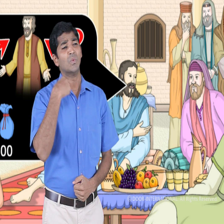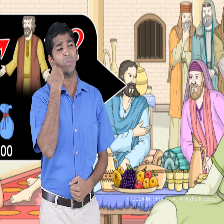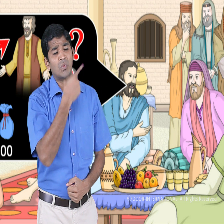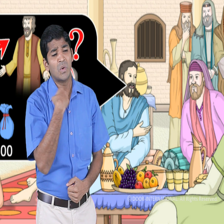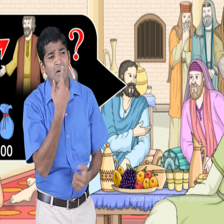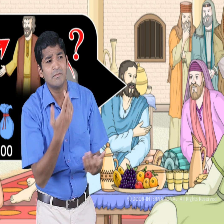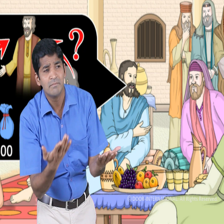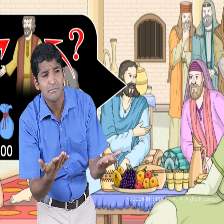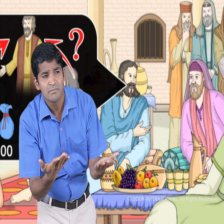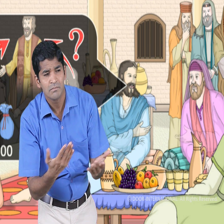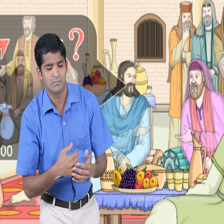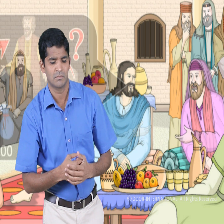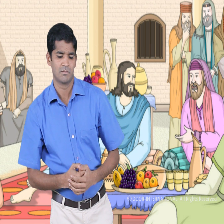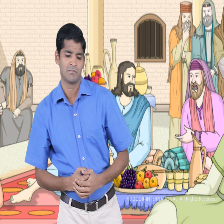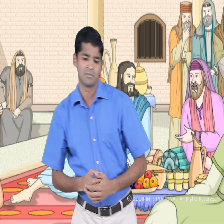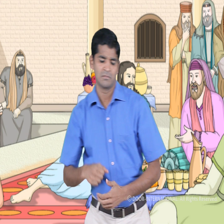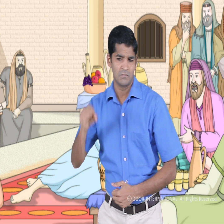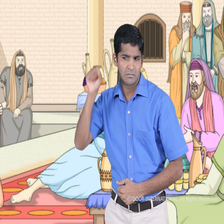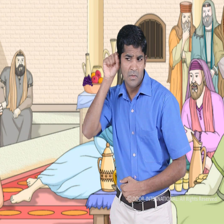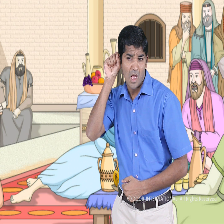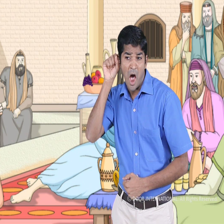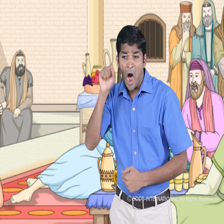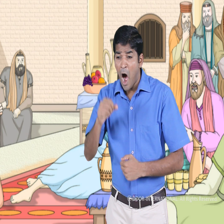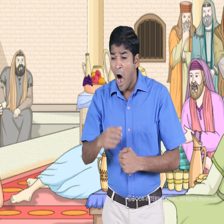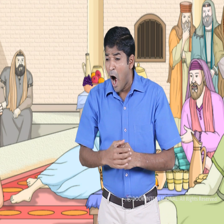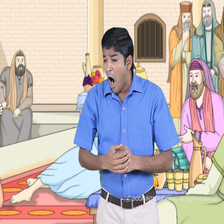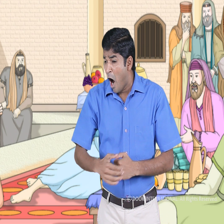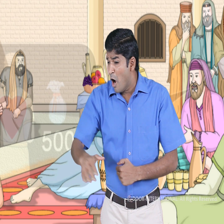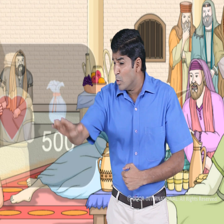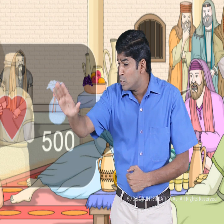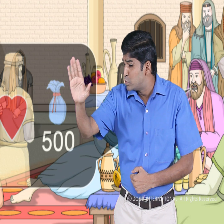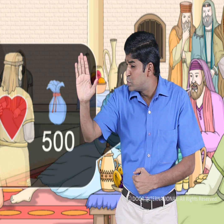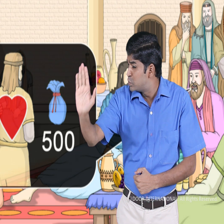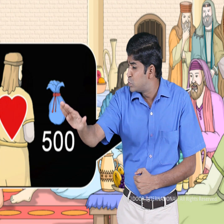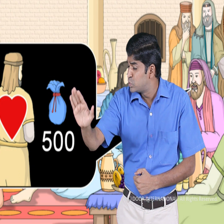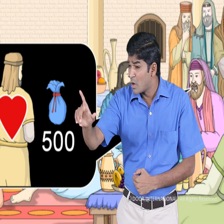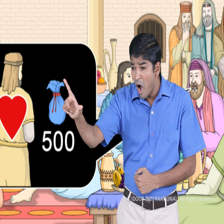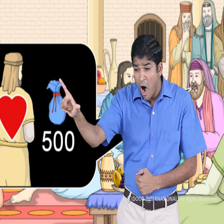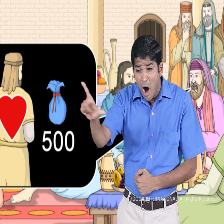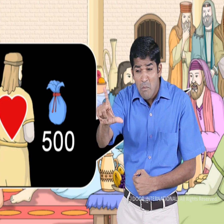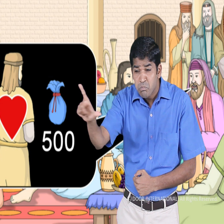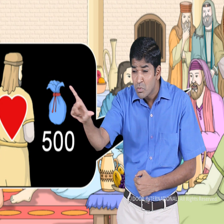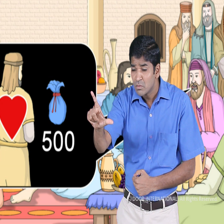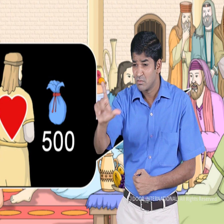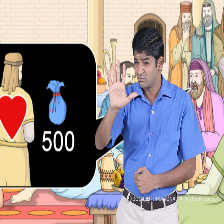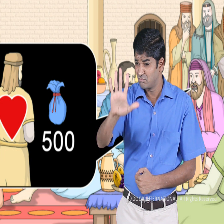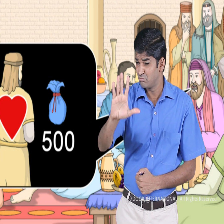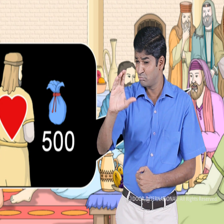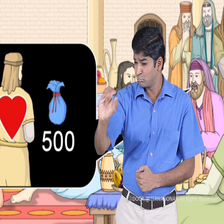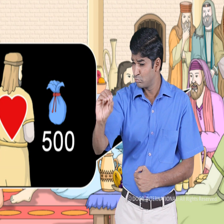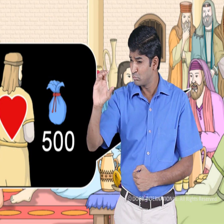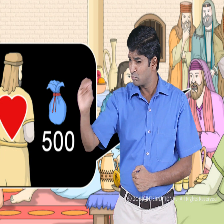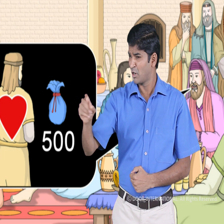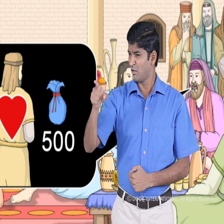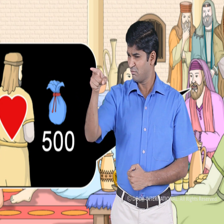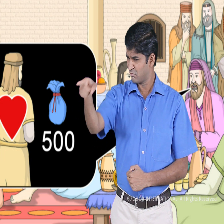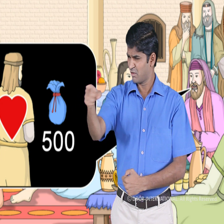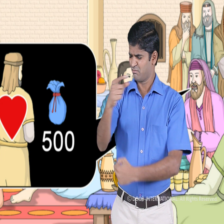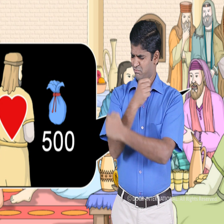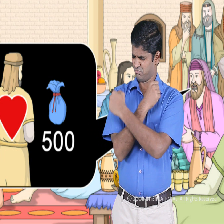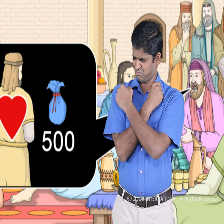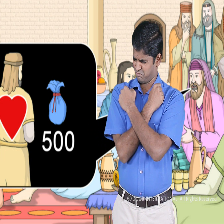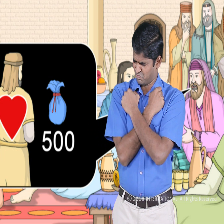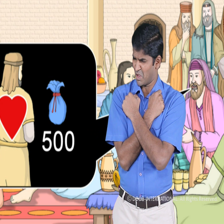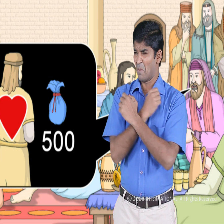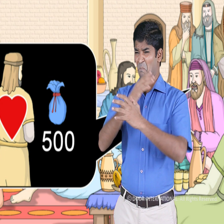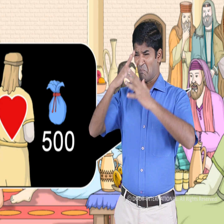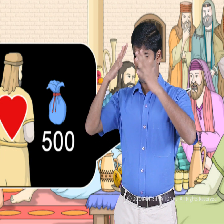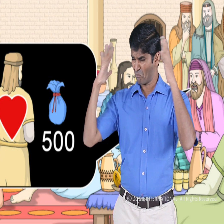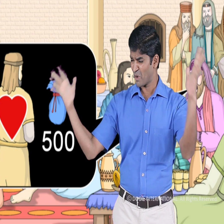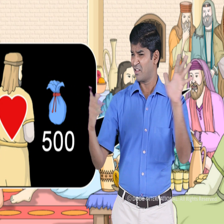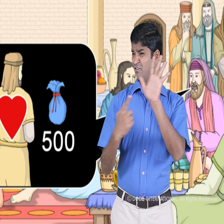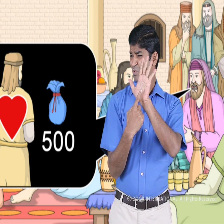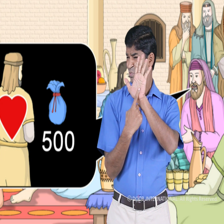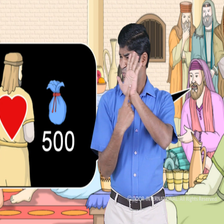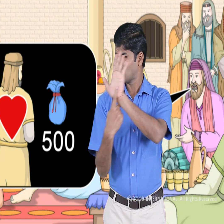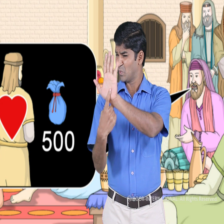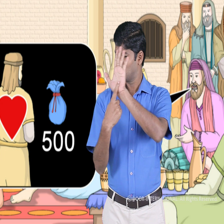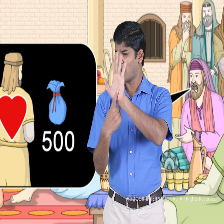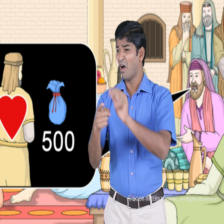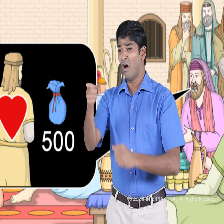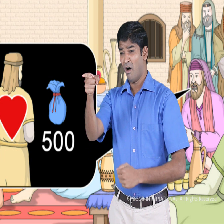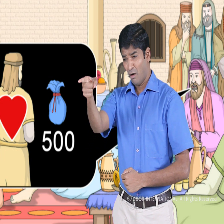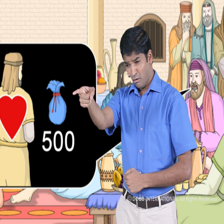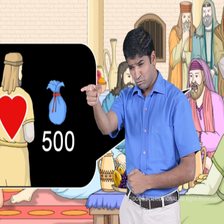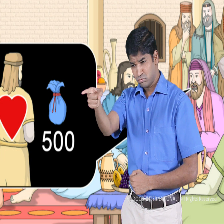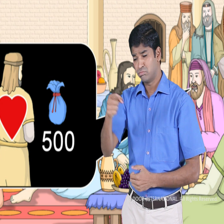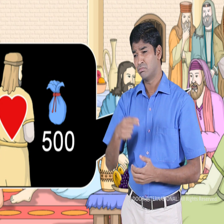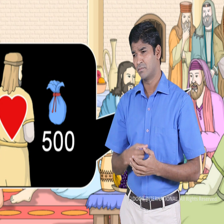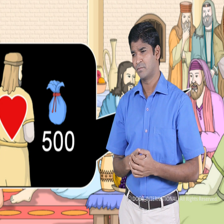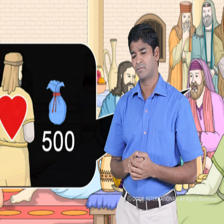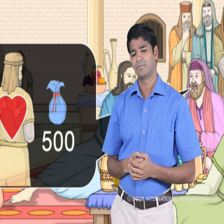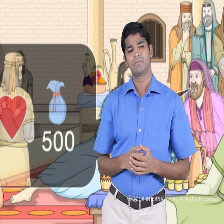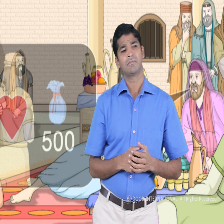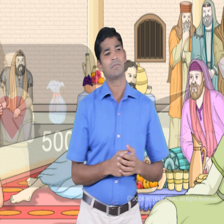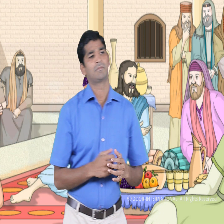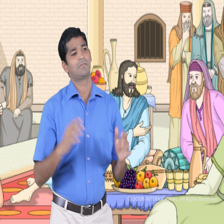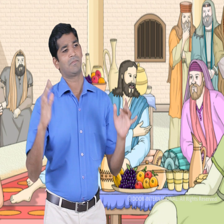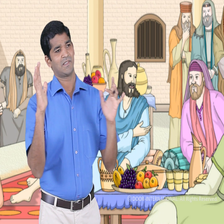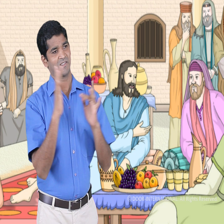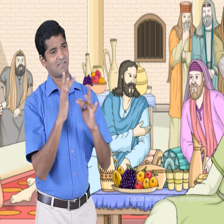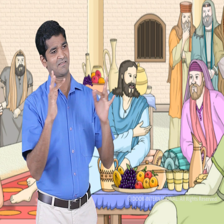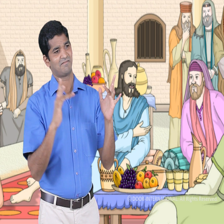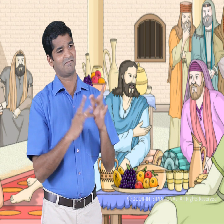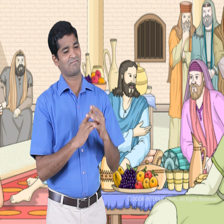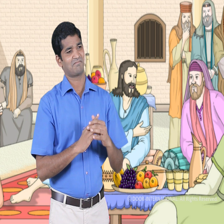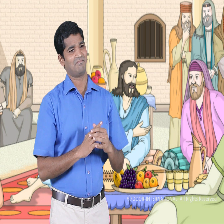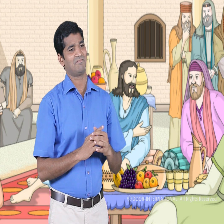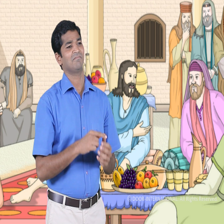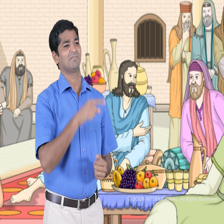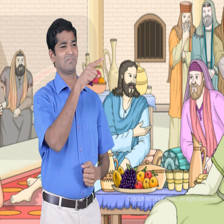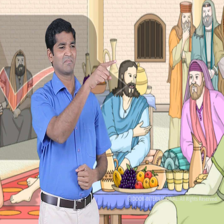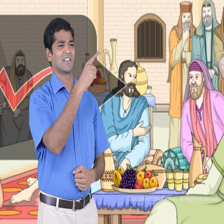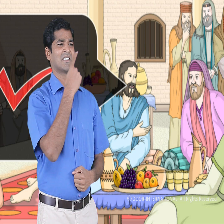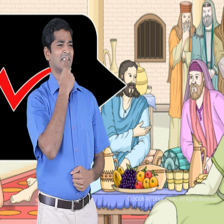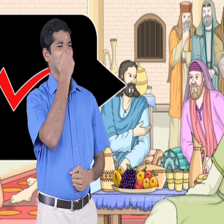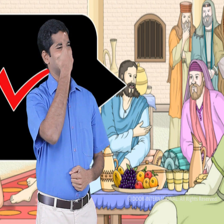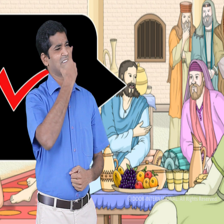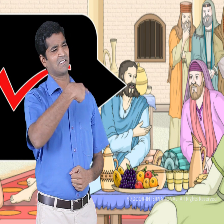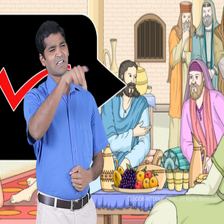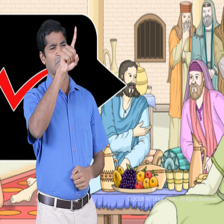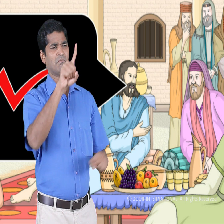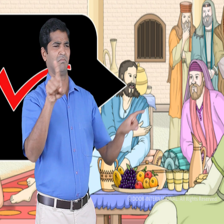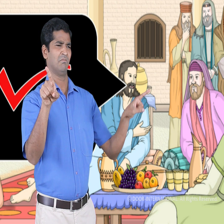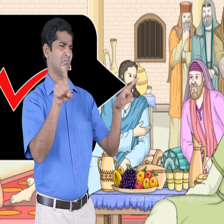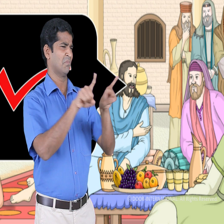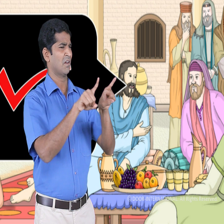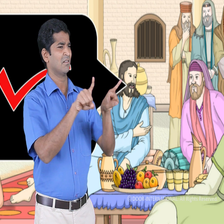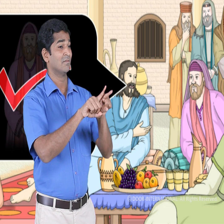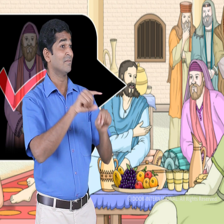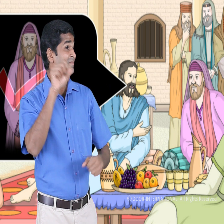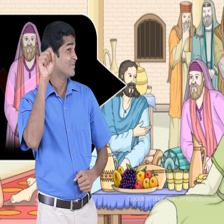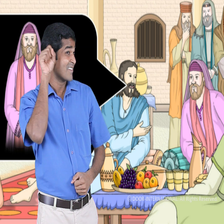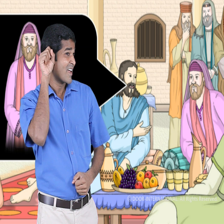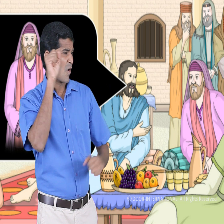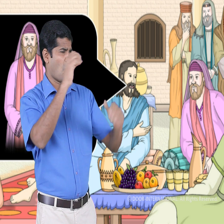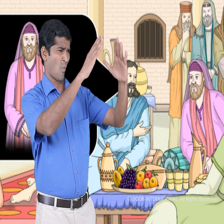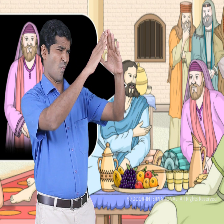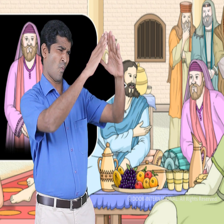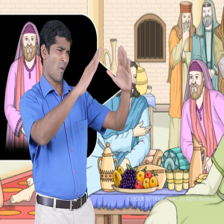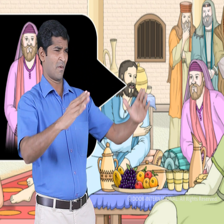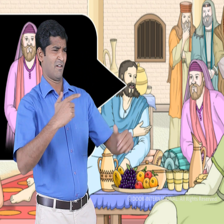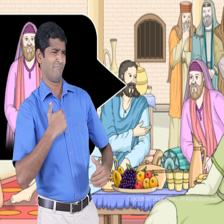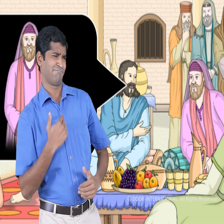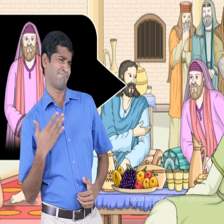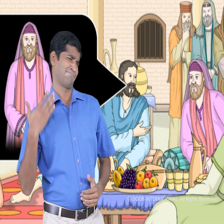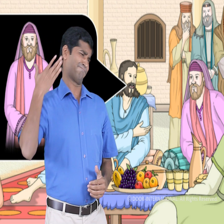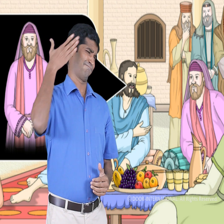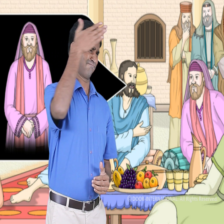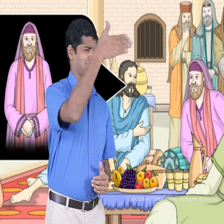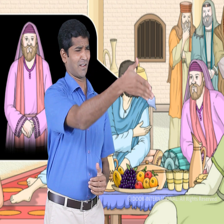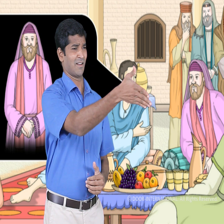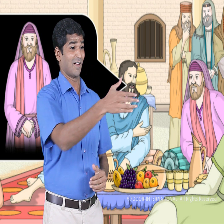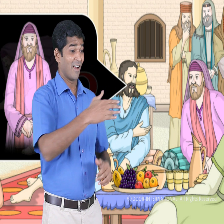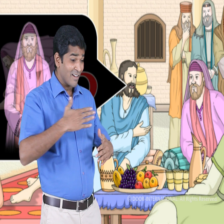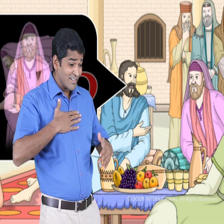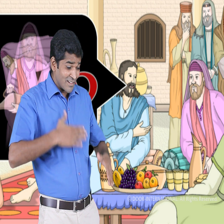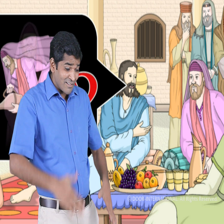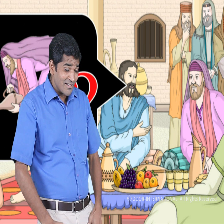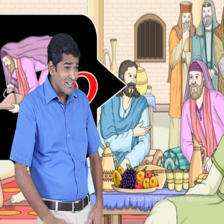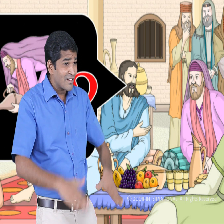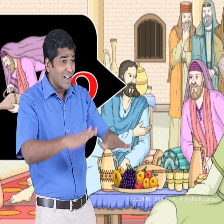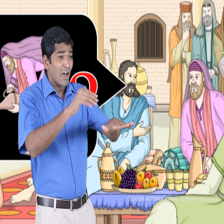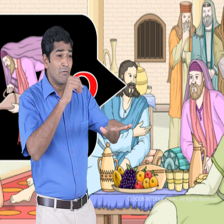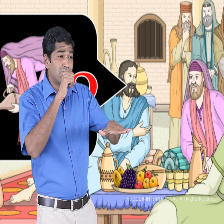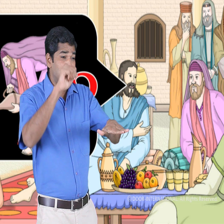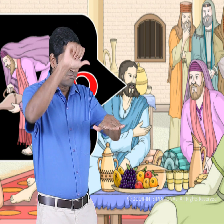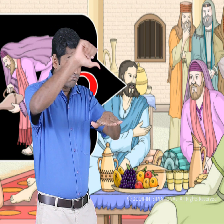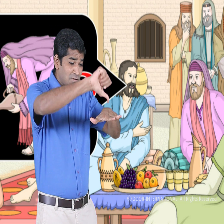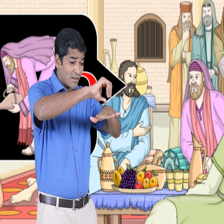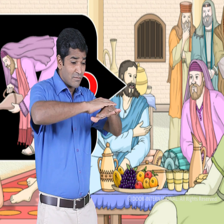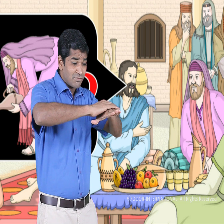“I suppose the one who was forgiven more,” Simon replied. “You have judged correctly,” Jesus said. And turning toward the woman, He said to Simon, “Do you see this woman?